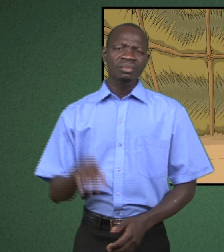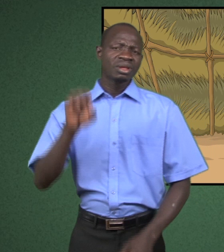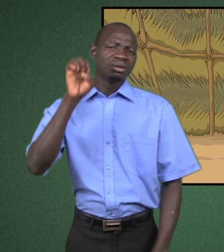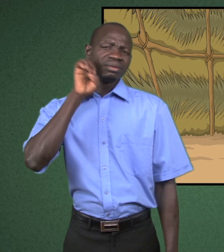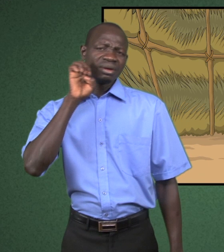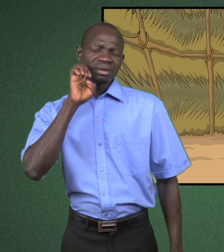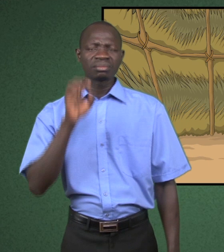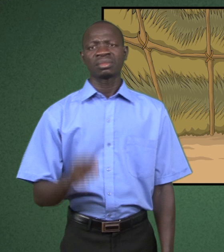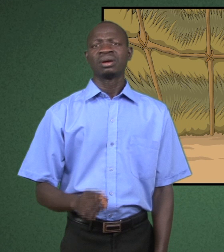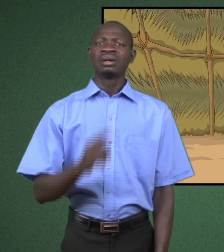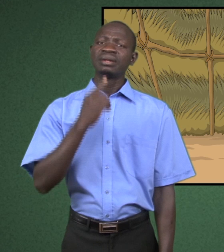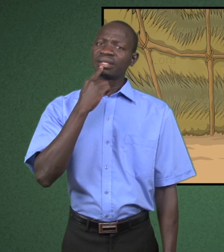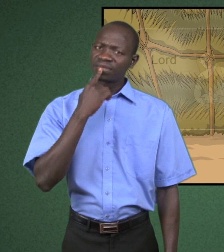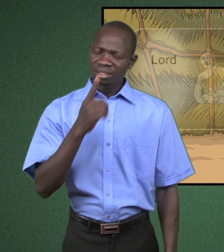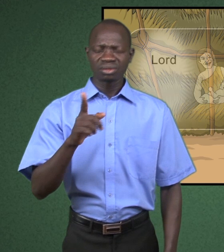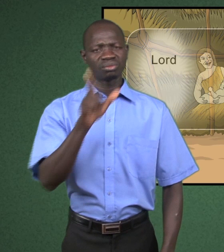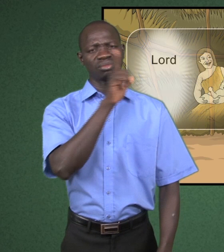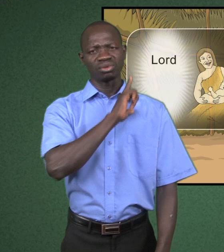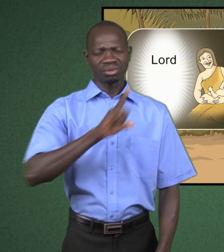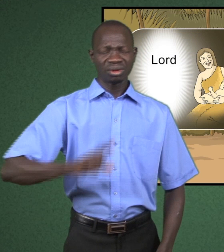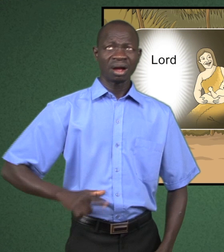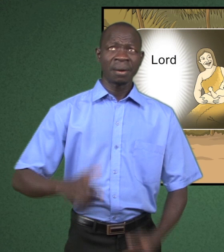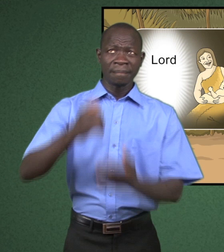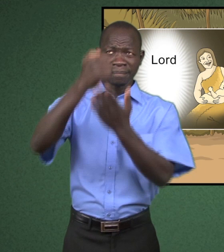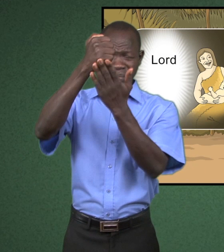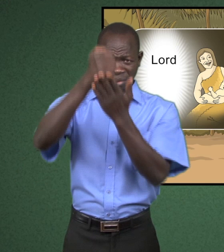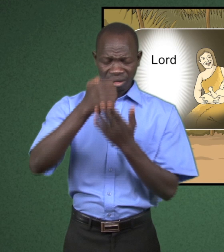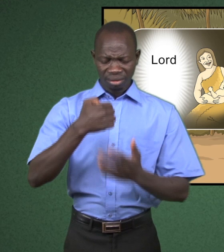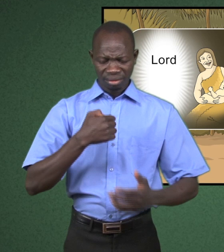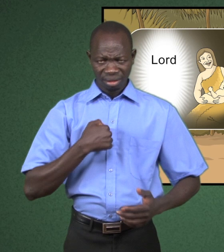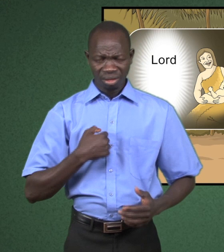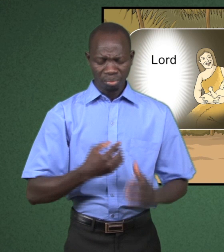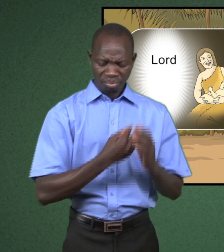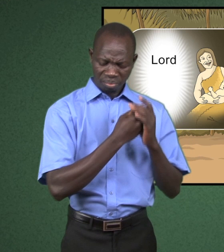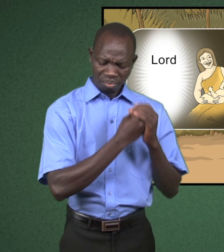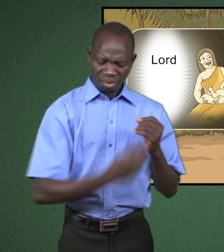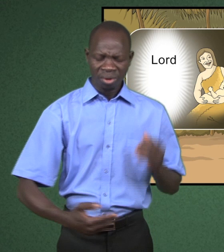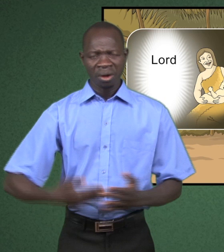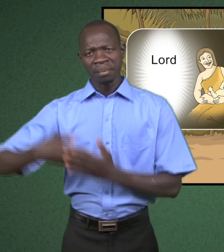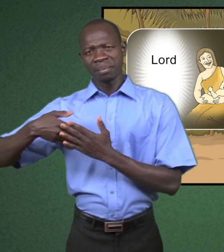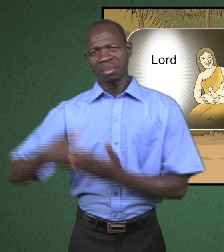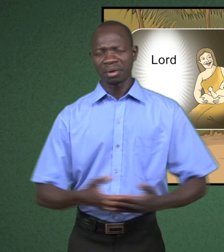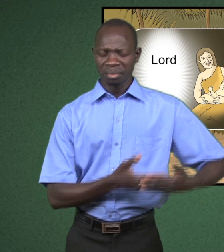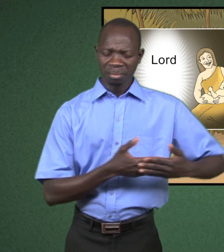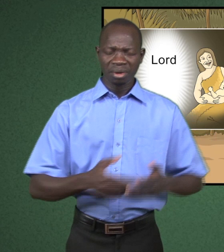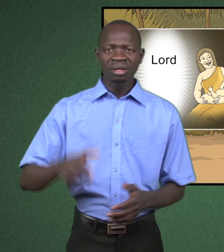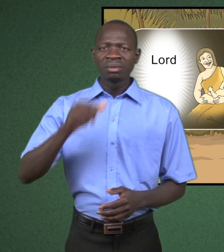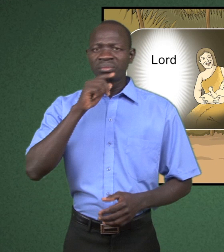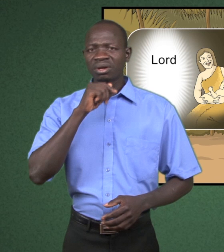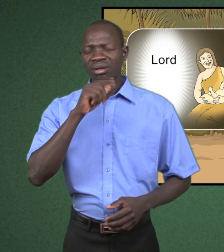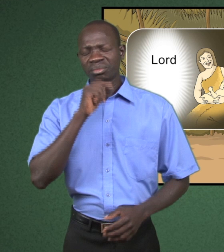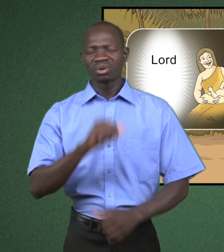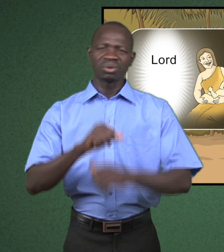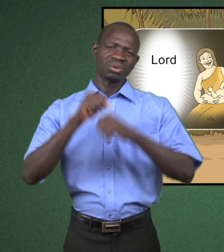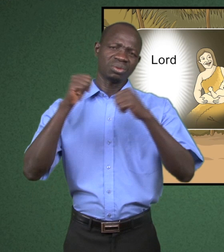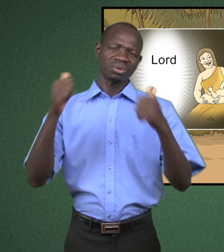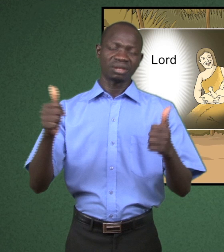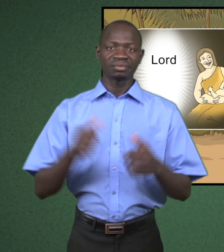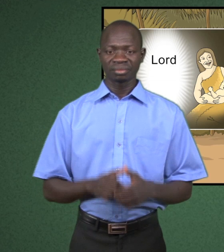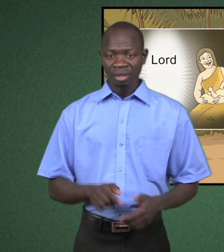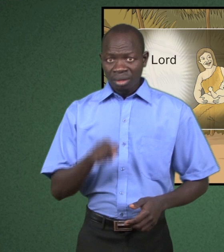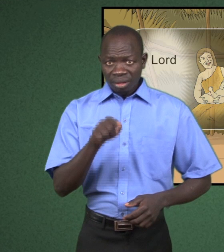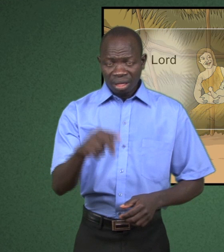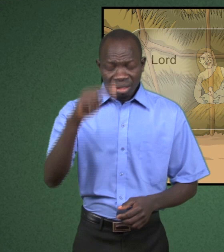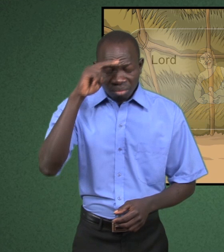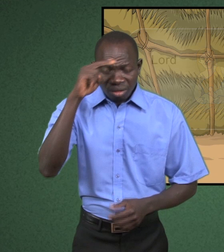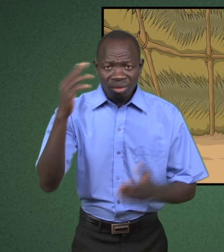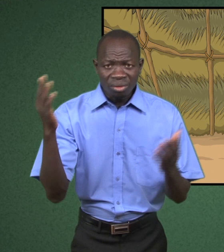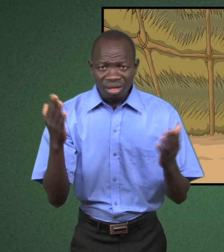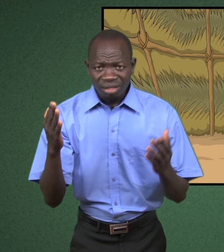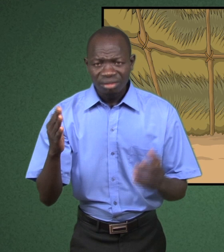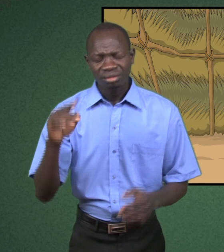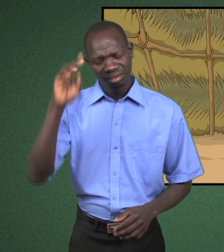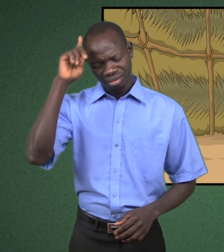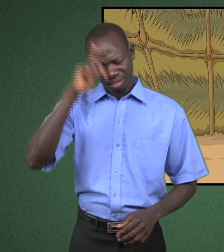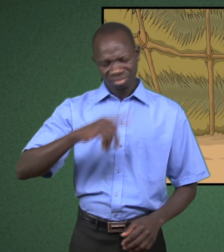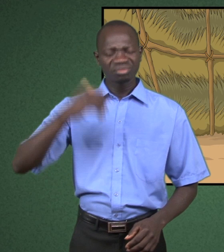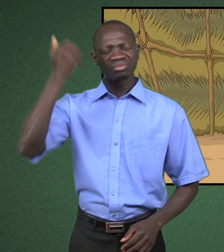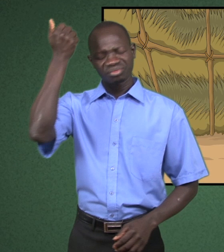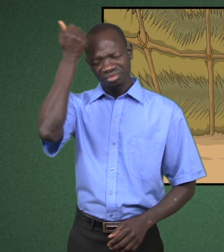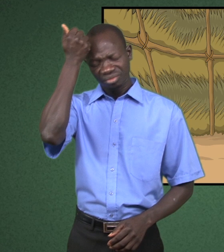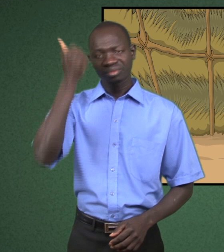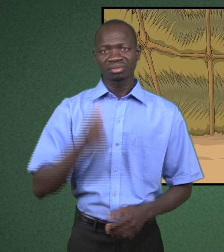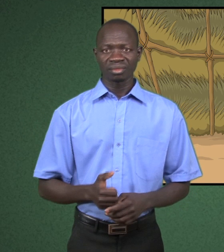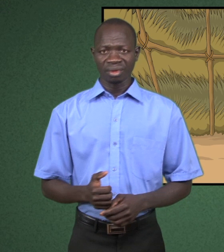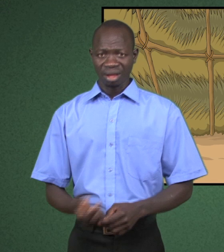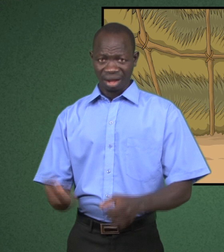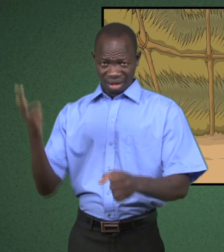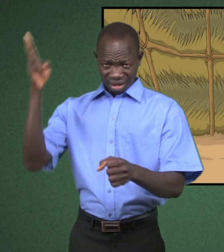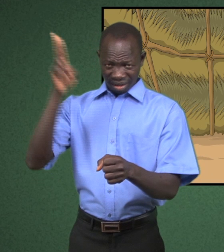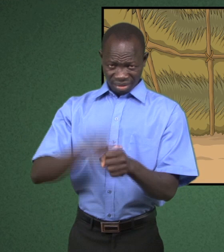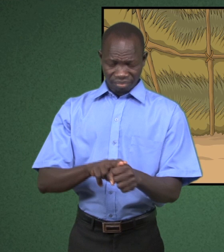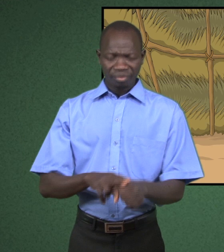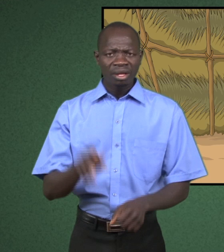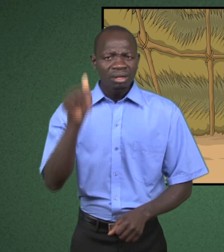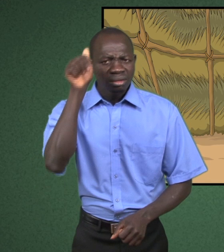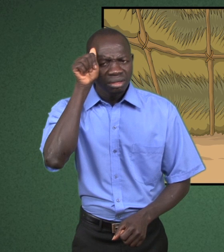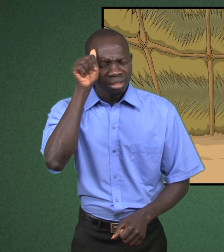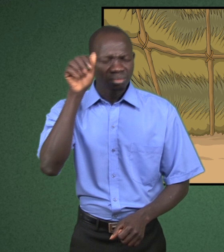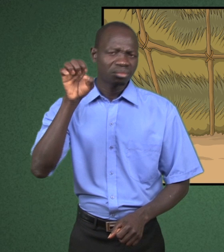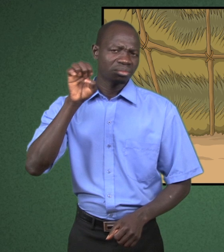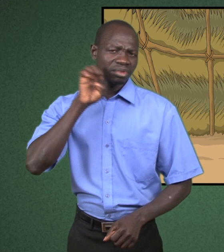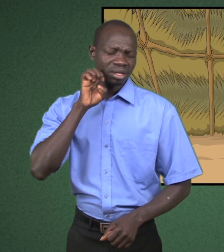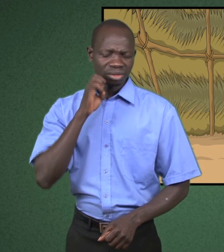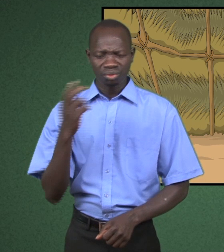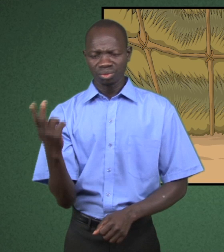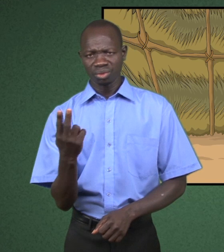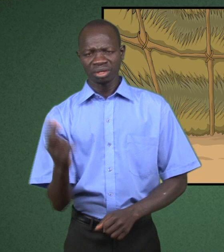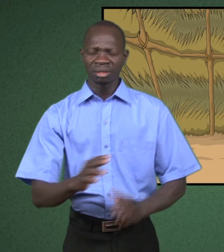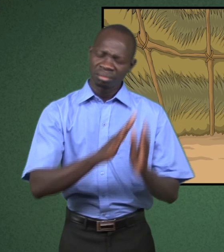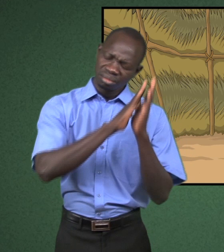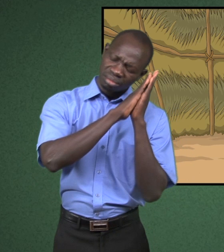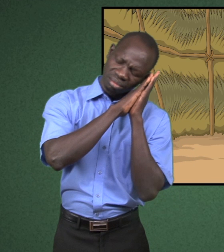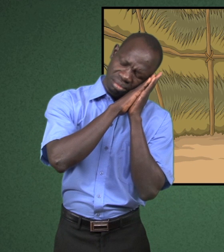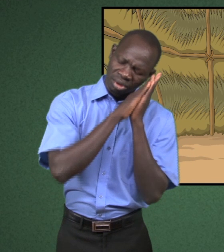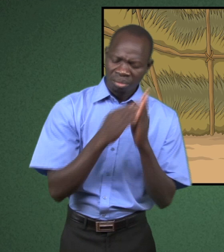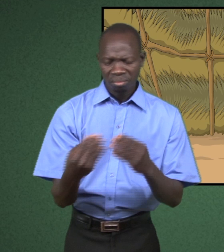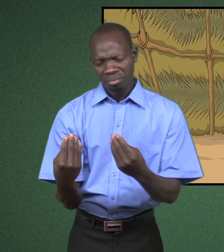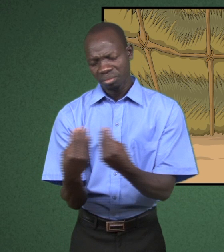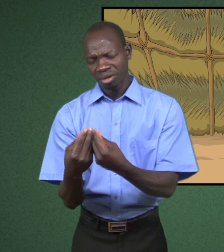“With the help of the LORD I have brought forth a man,” she said.